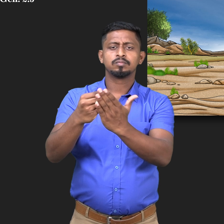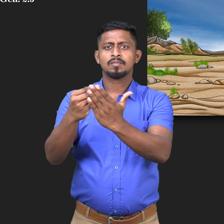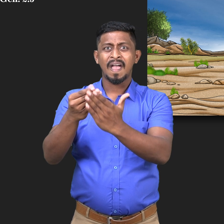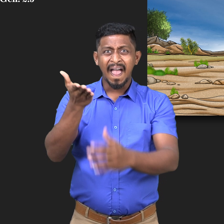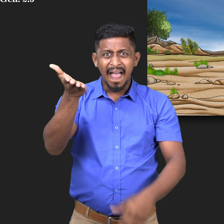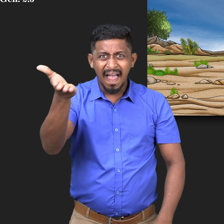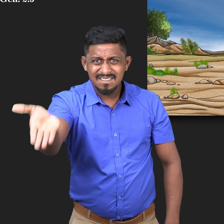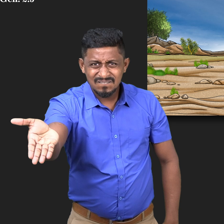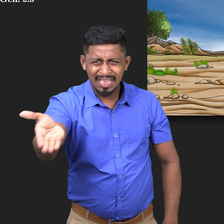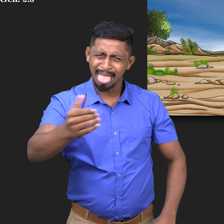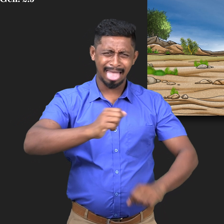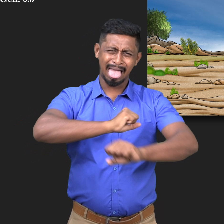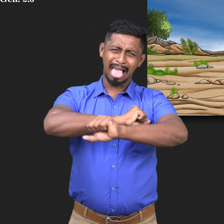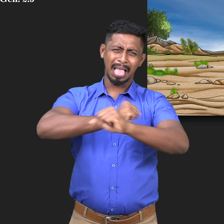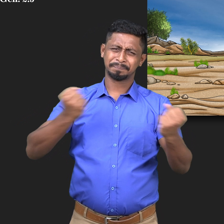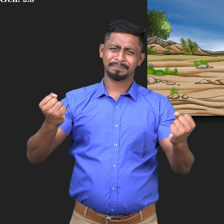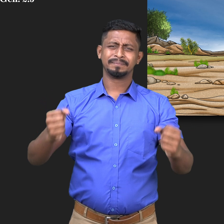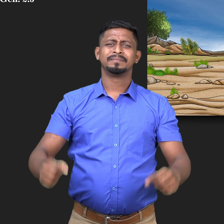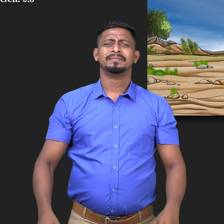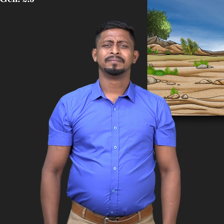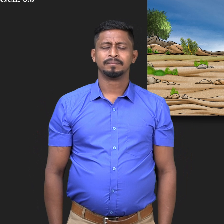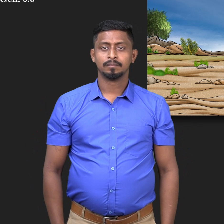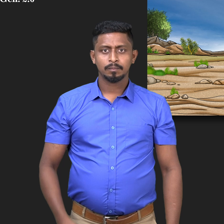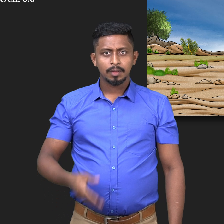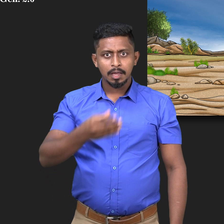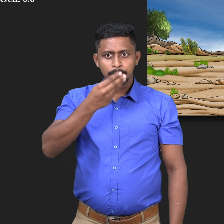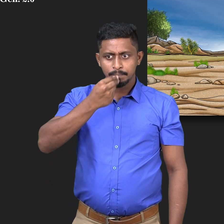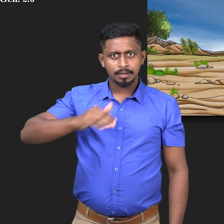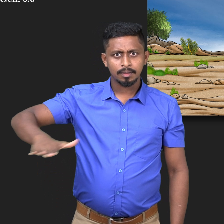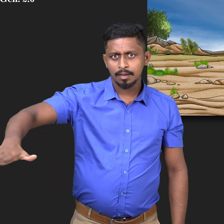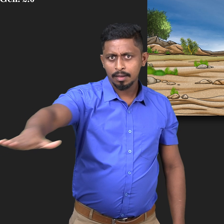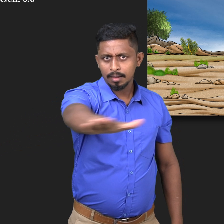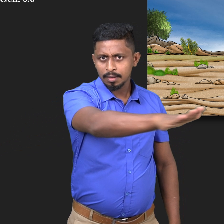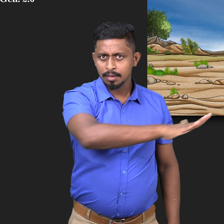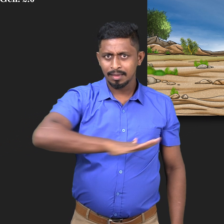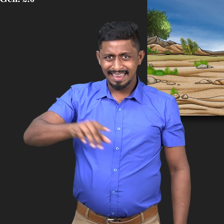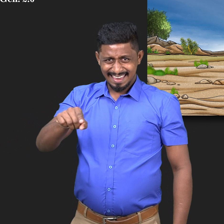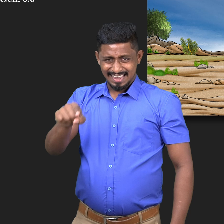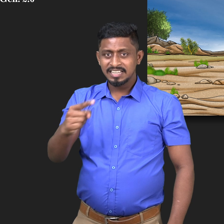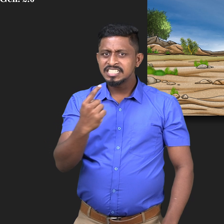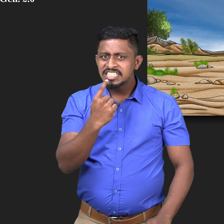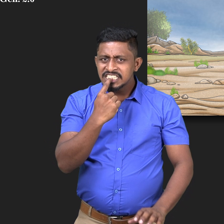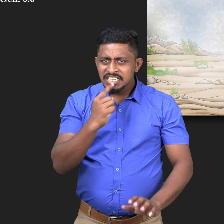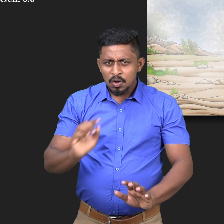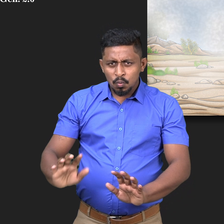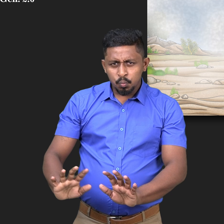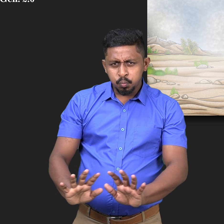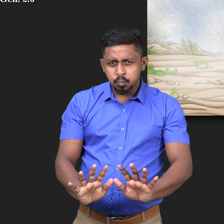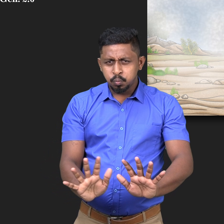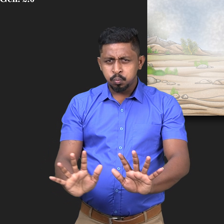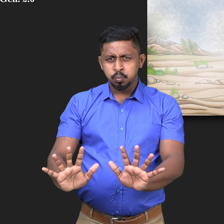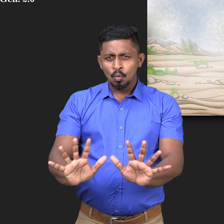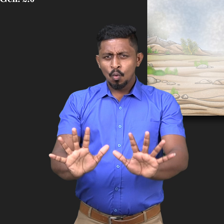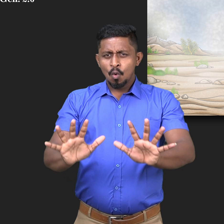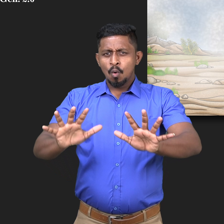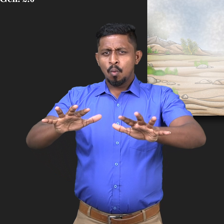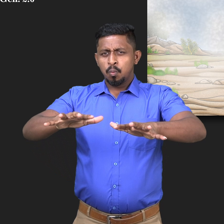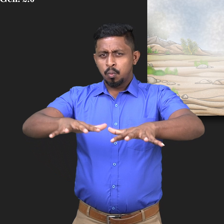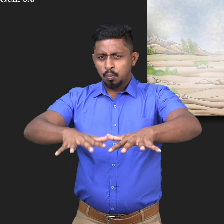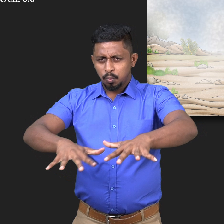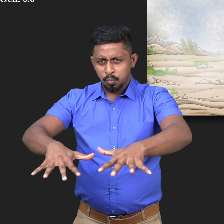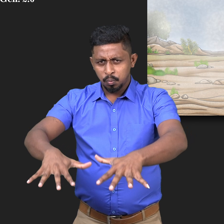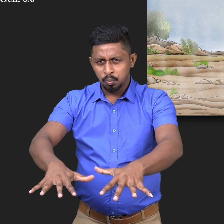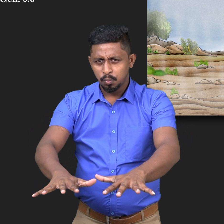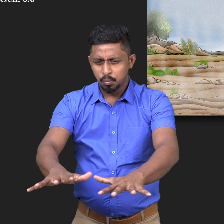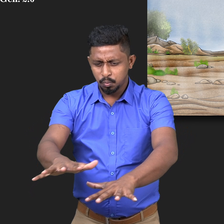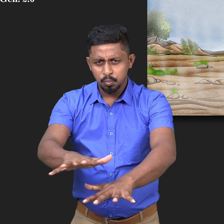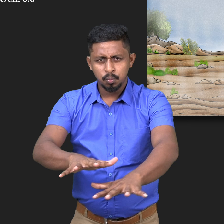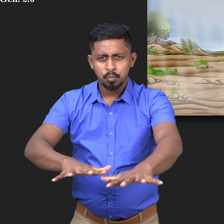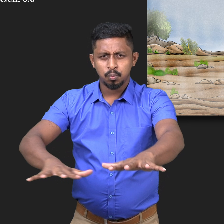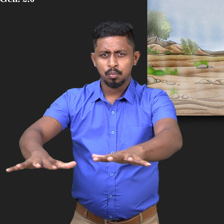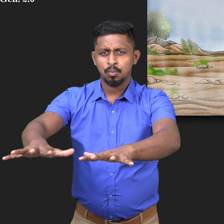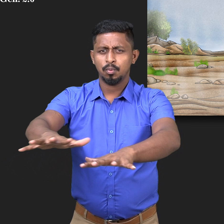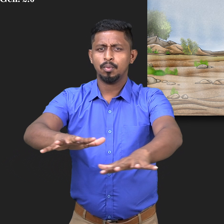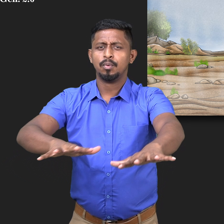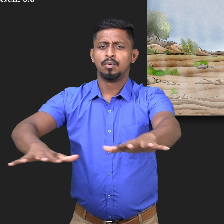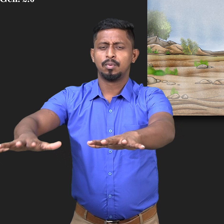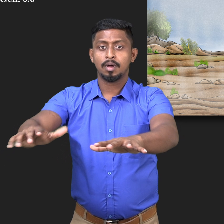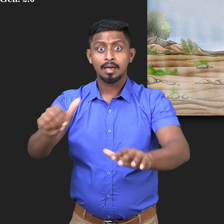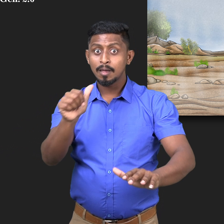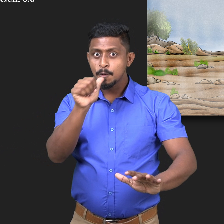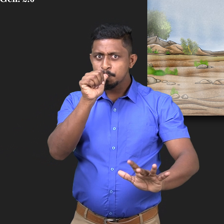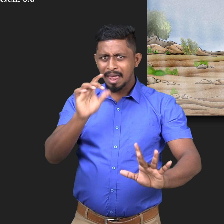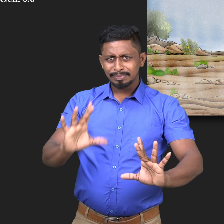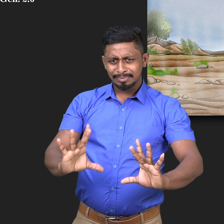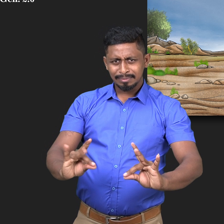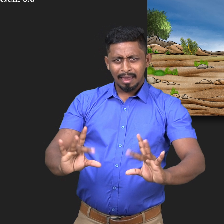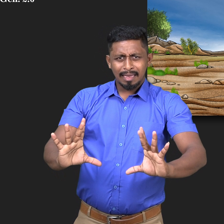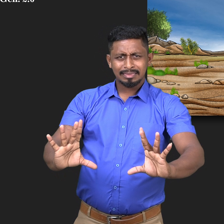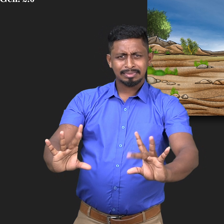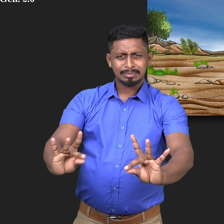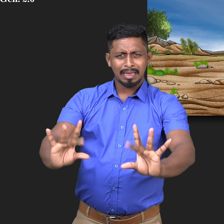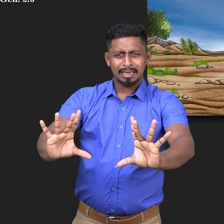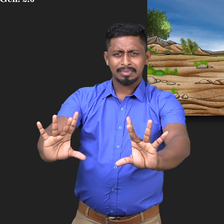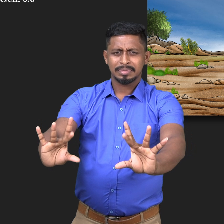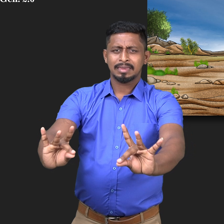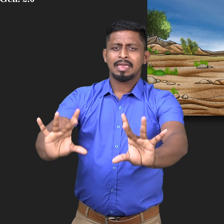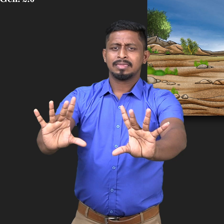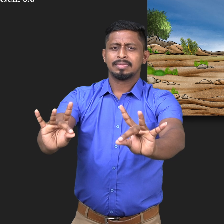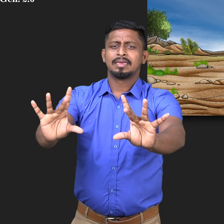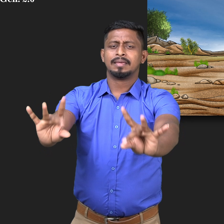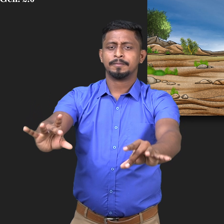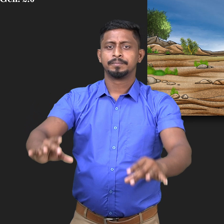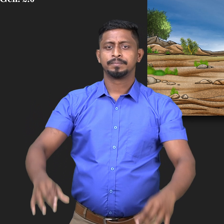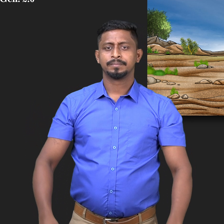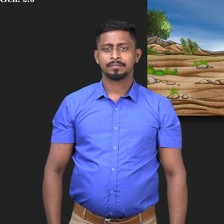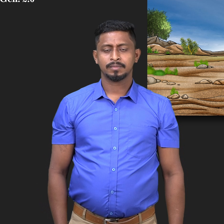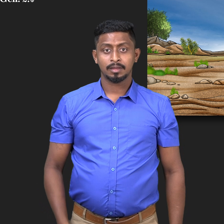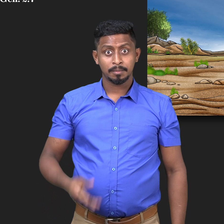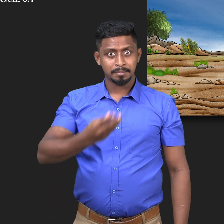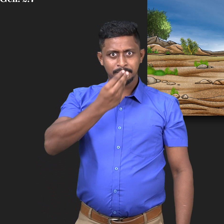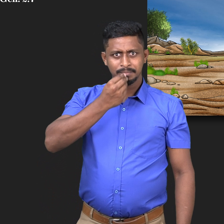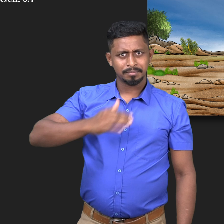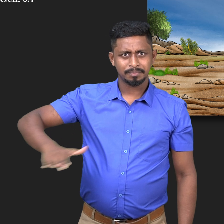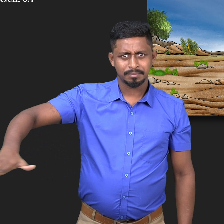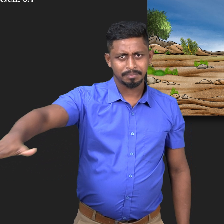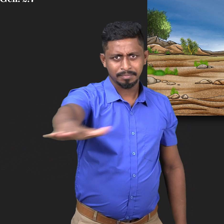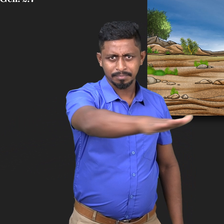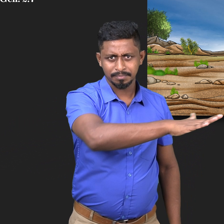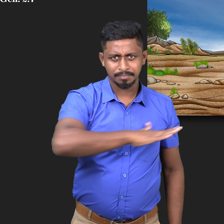But springs welled up from the earth and watered the whole surface of the ground.